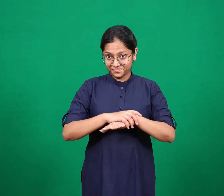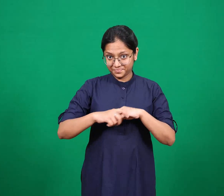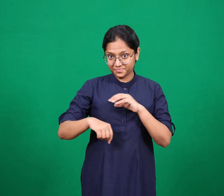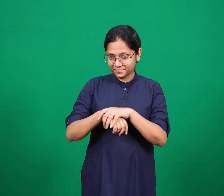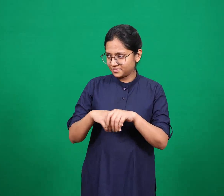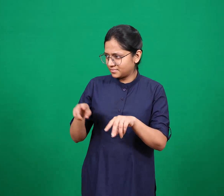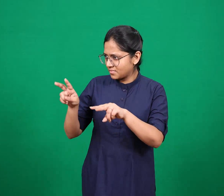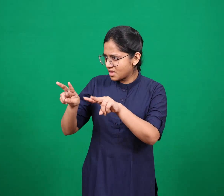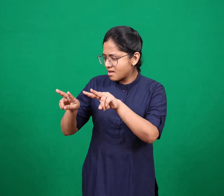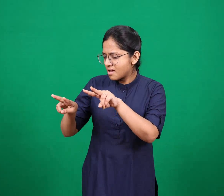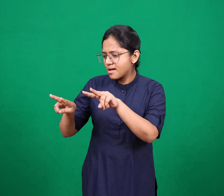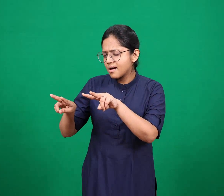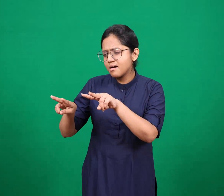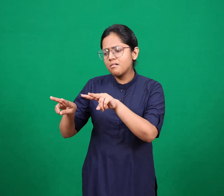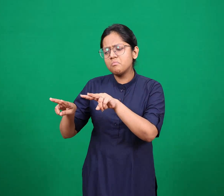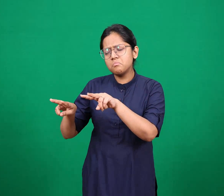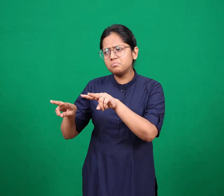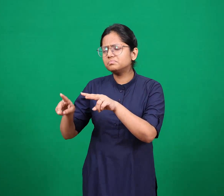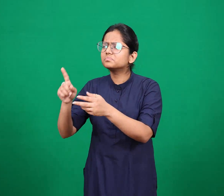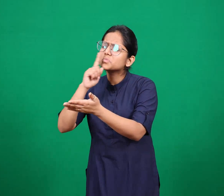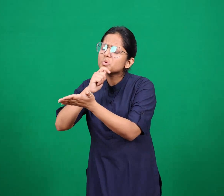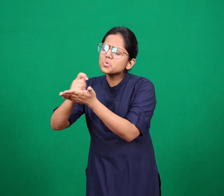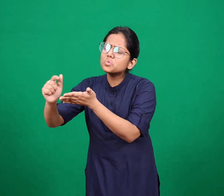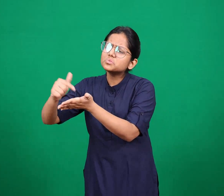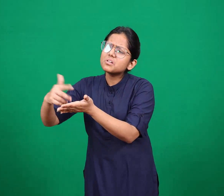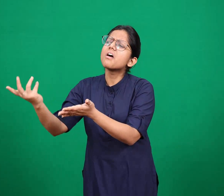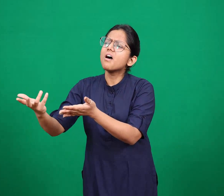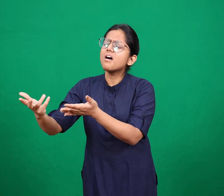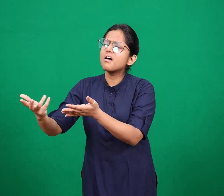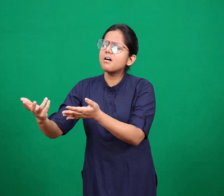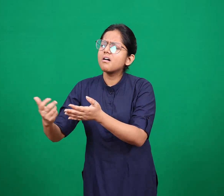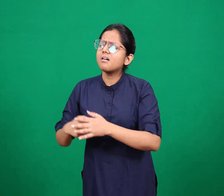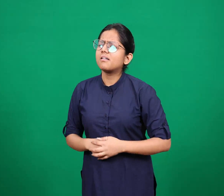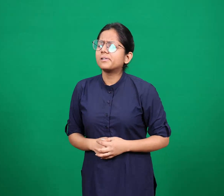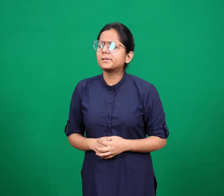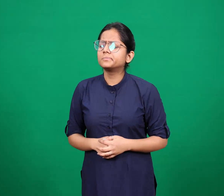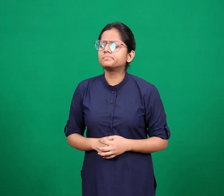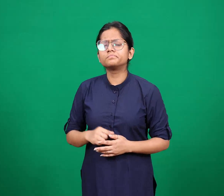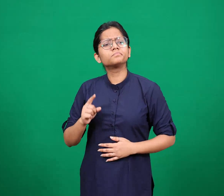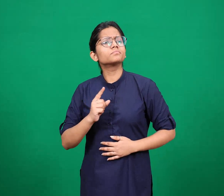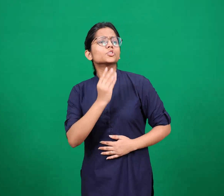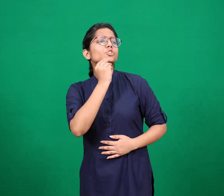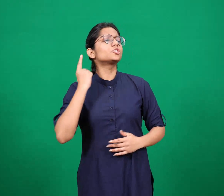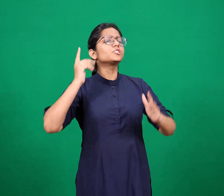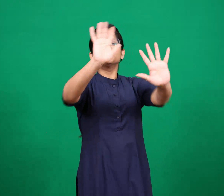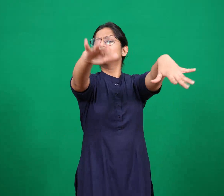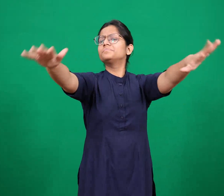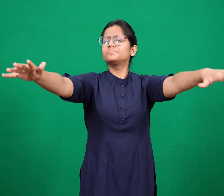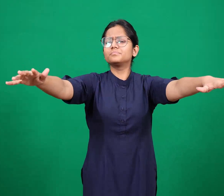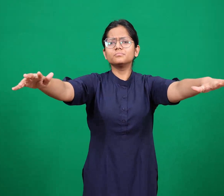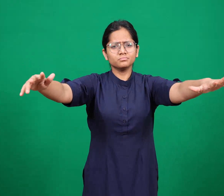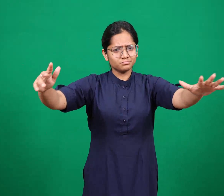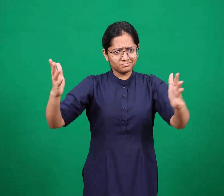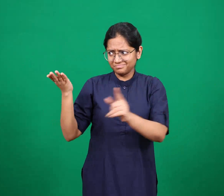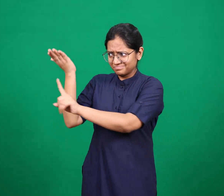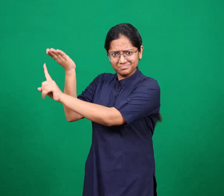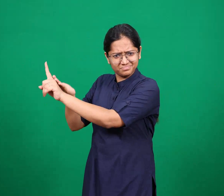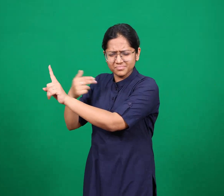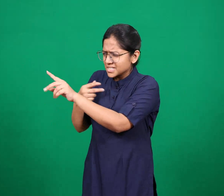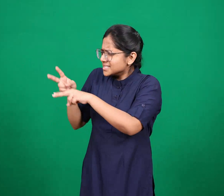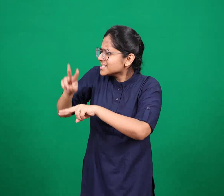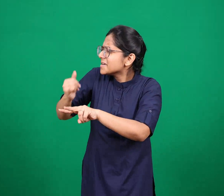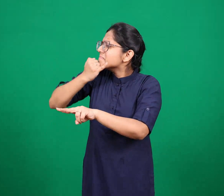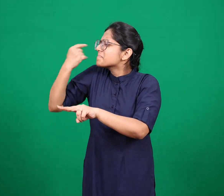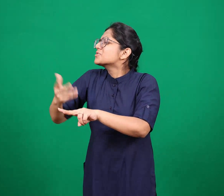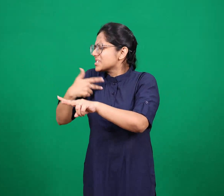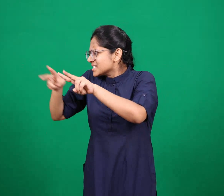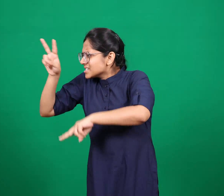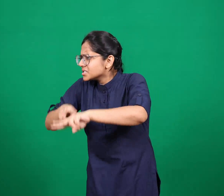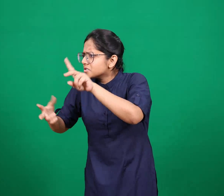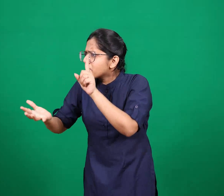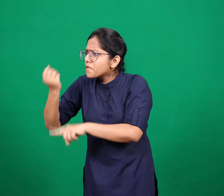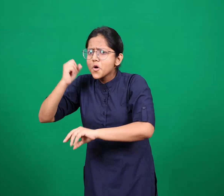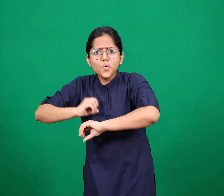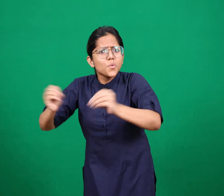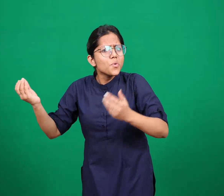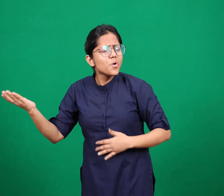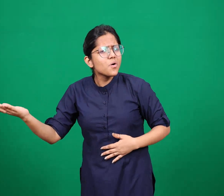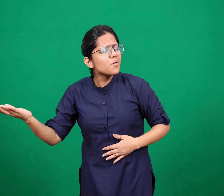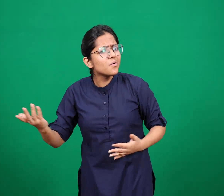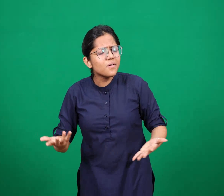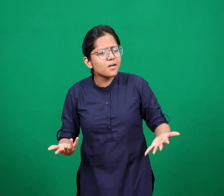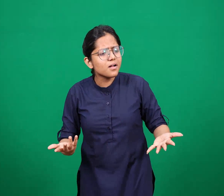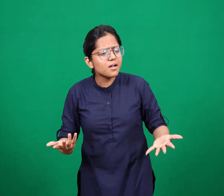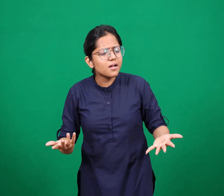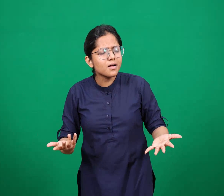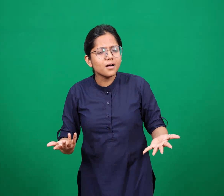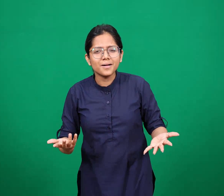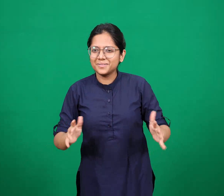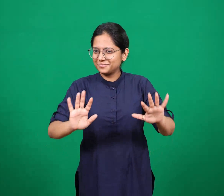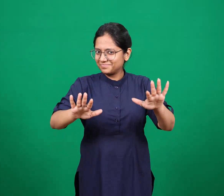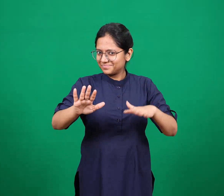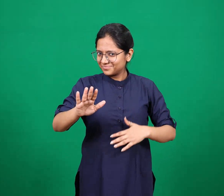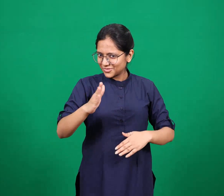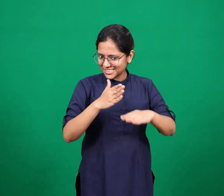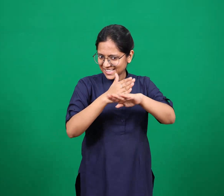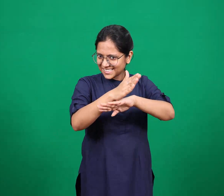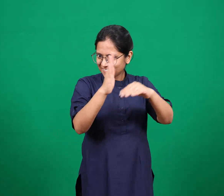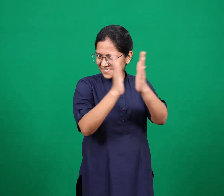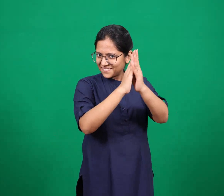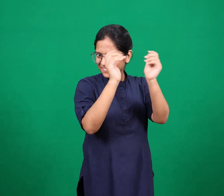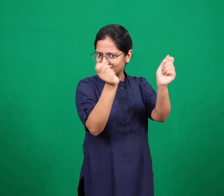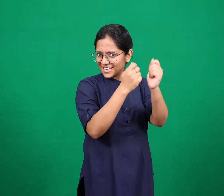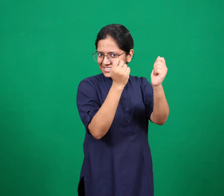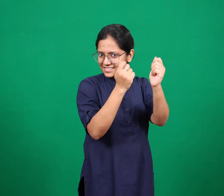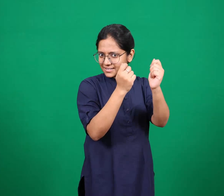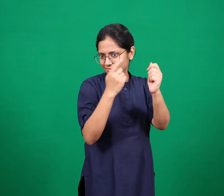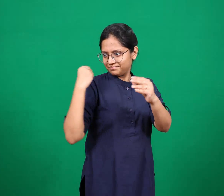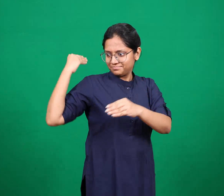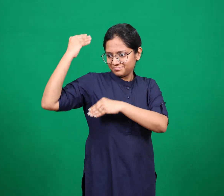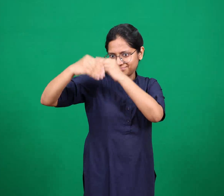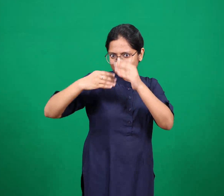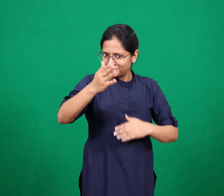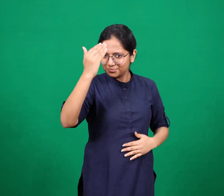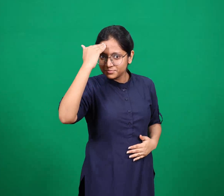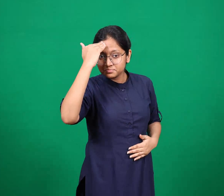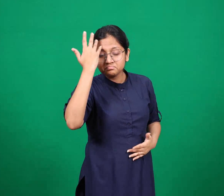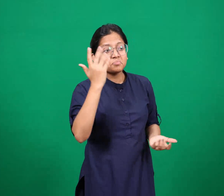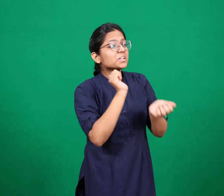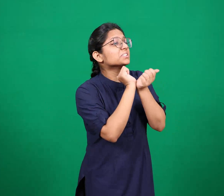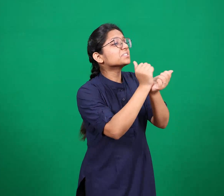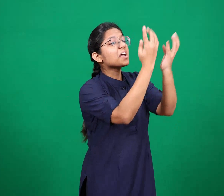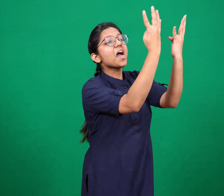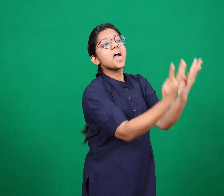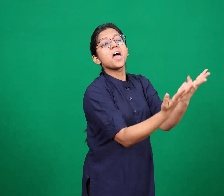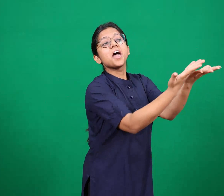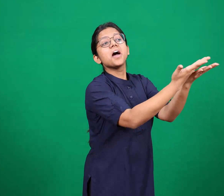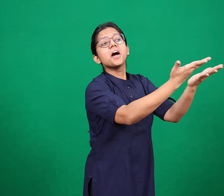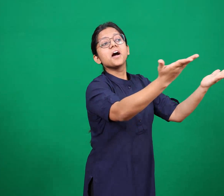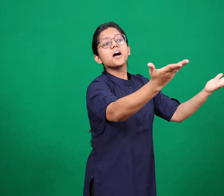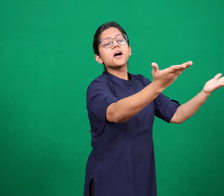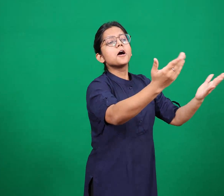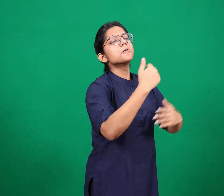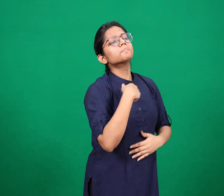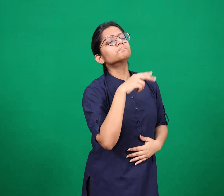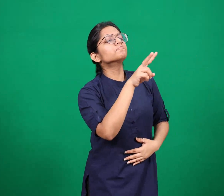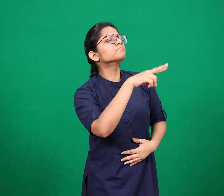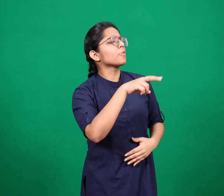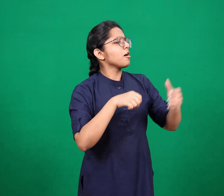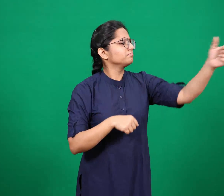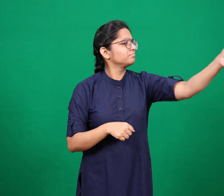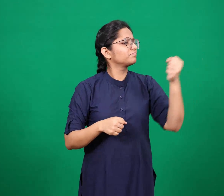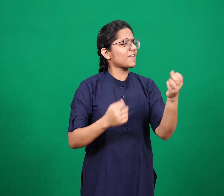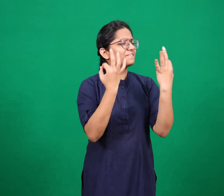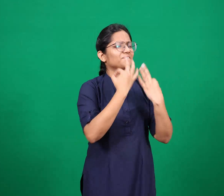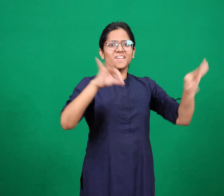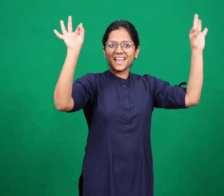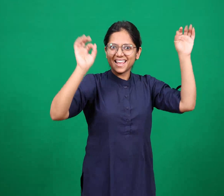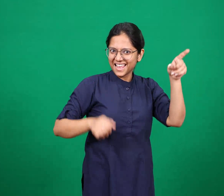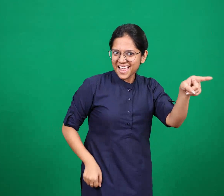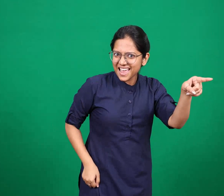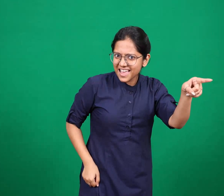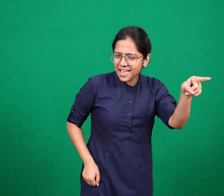"What is truth?" Pilate asked. And having said this, he went out again to the Jews and told them, "I find no basis for a charge against Him.